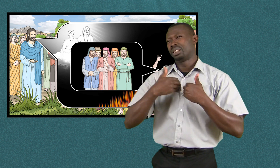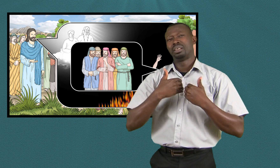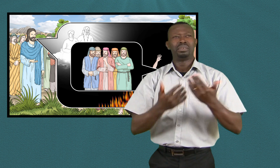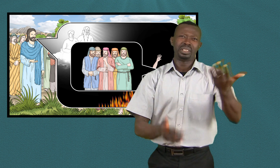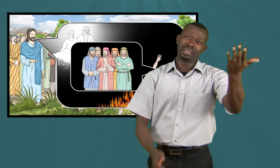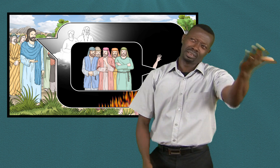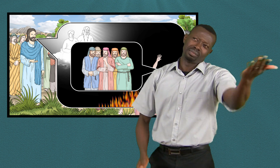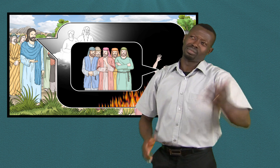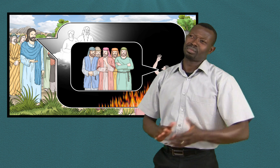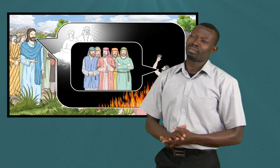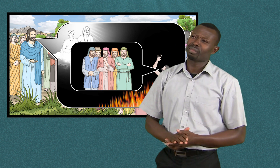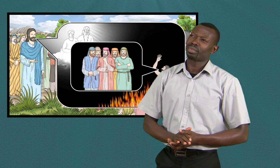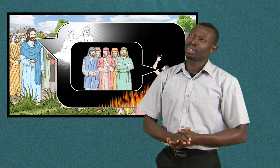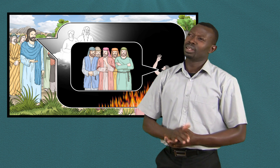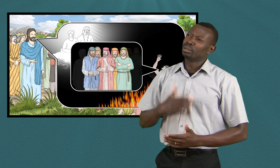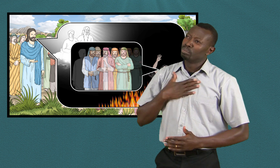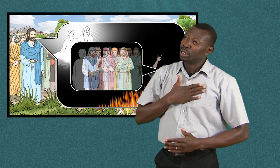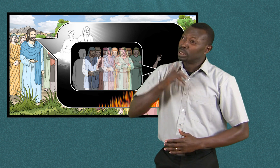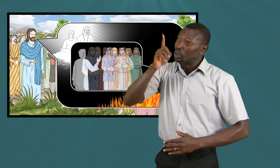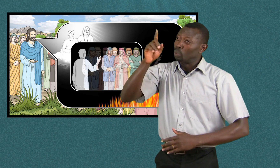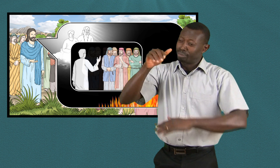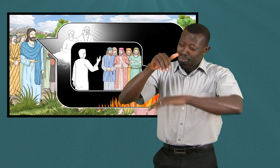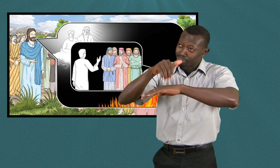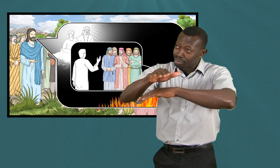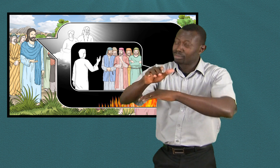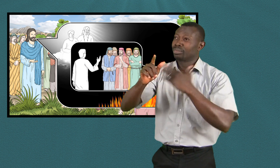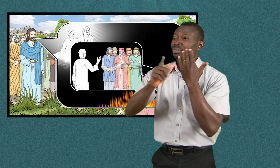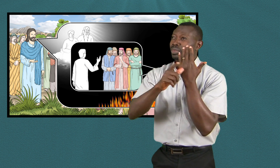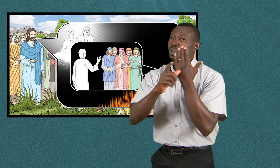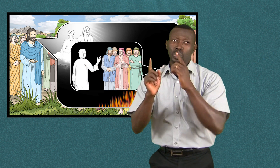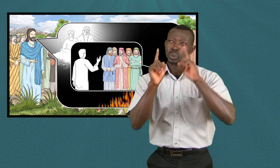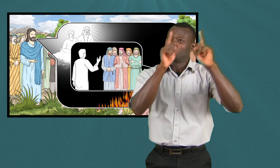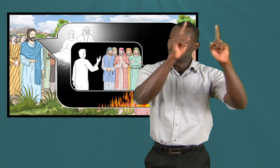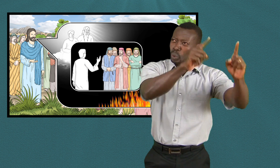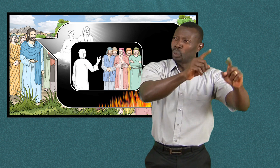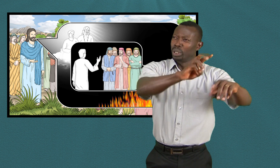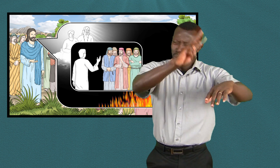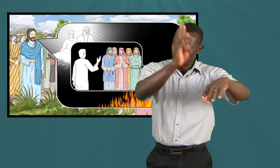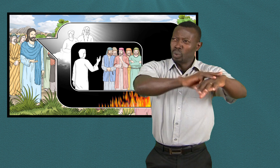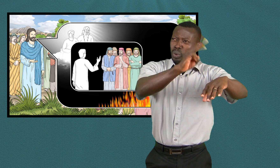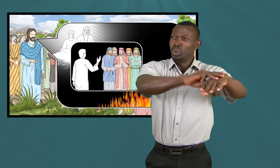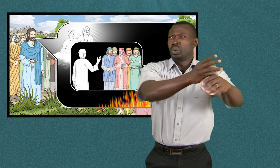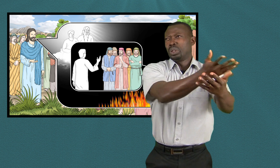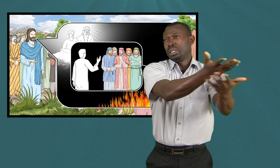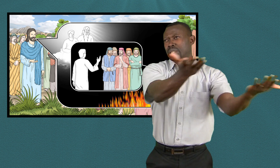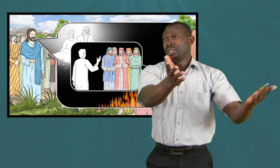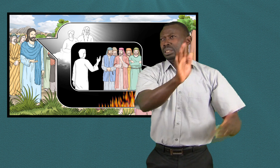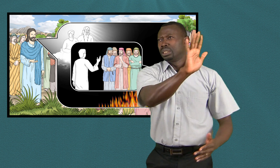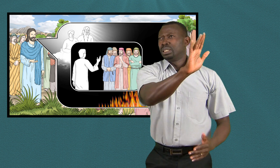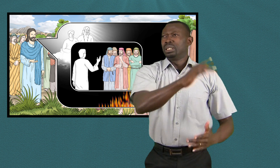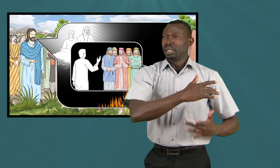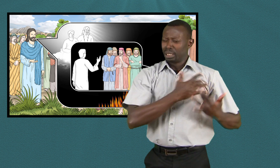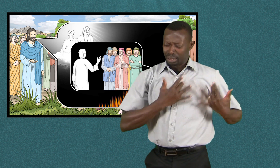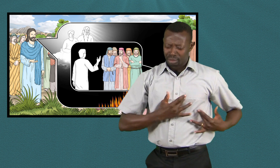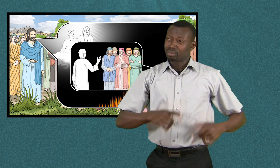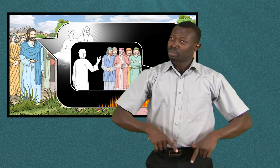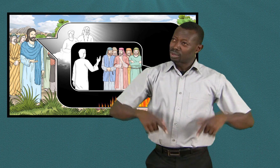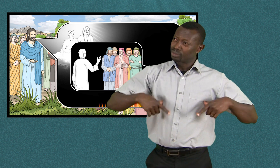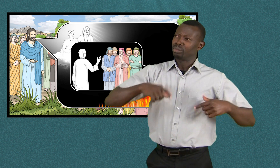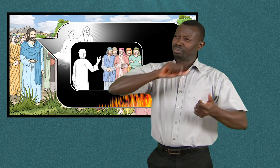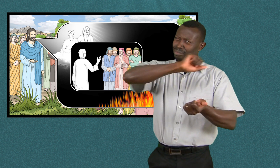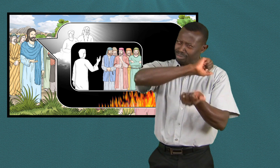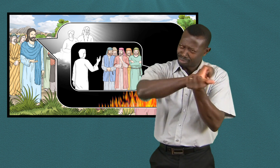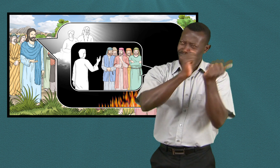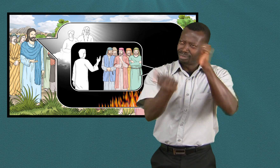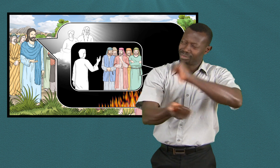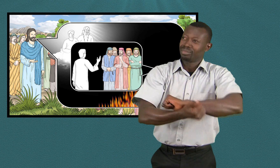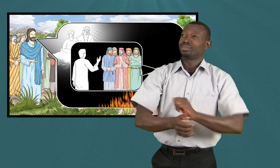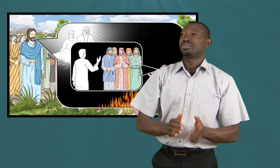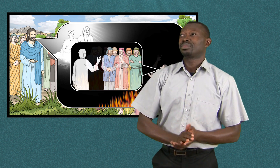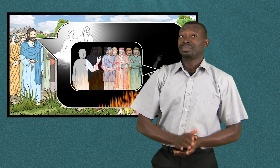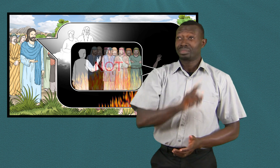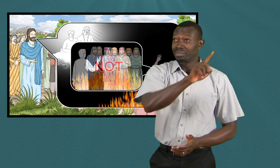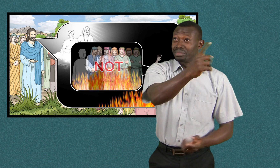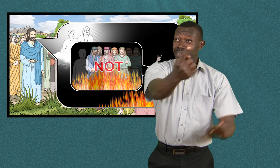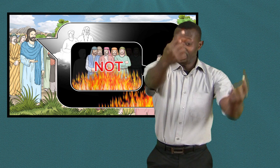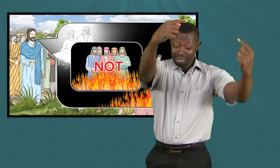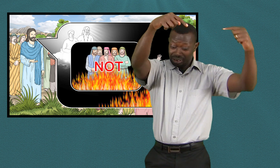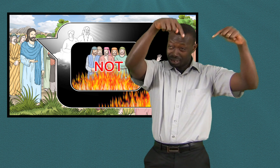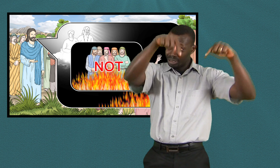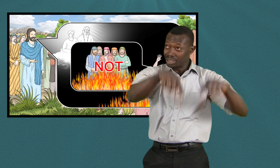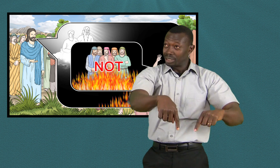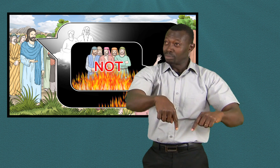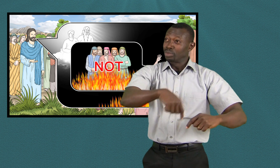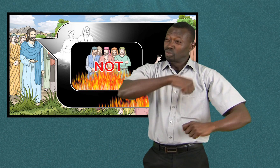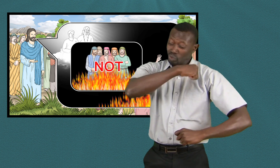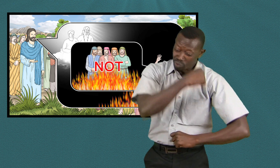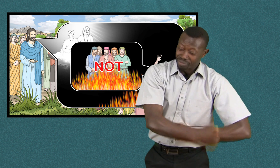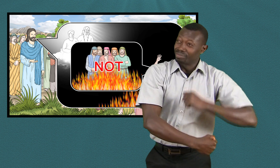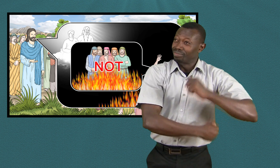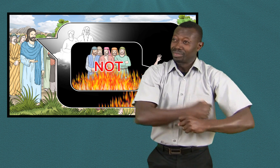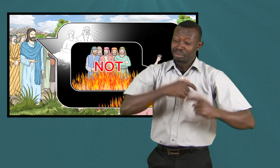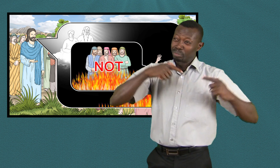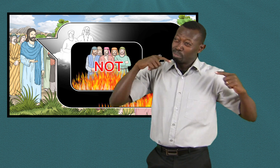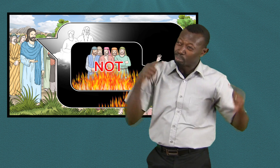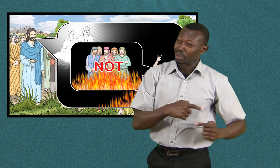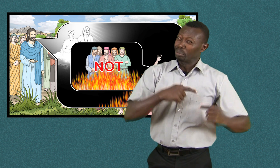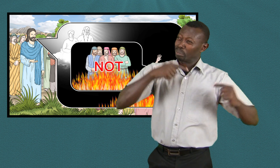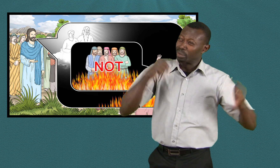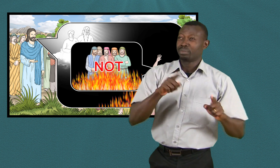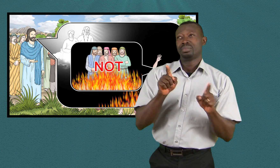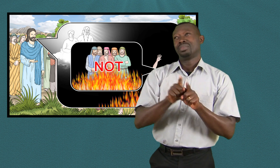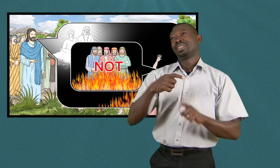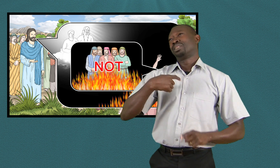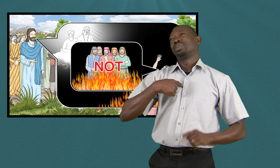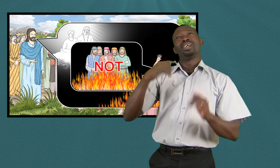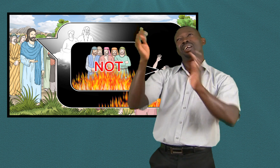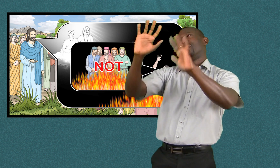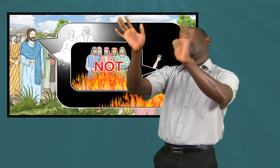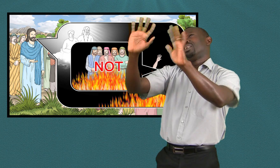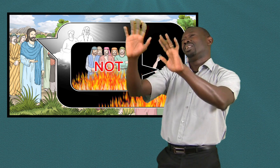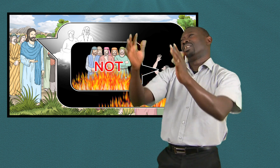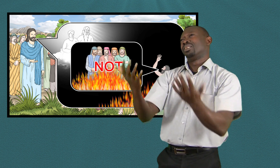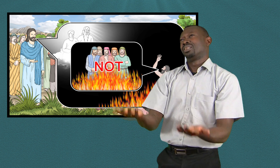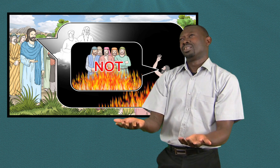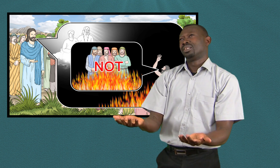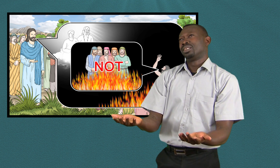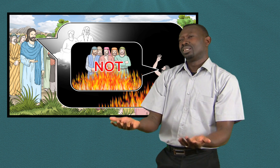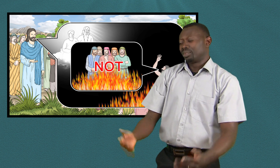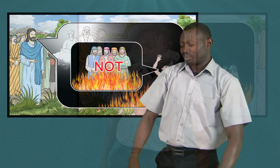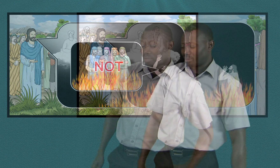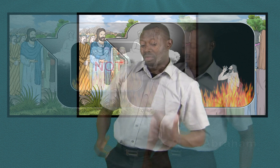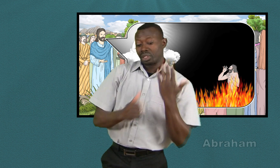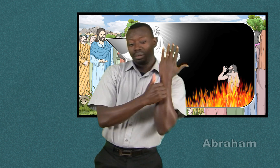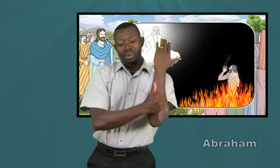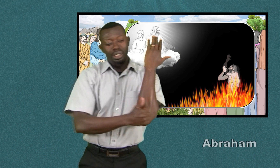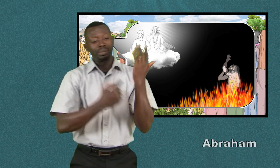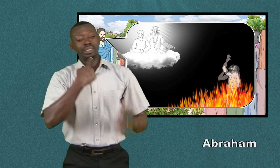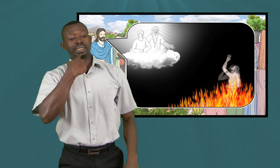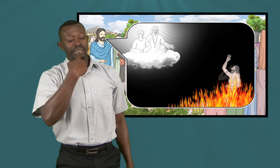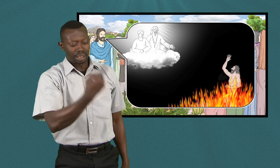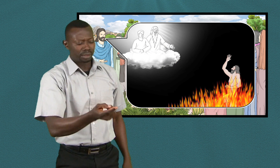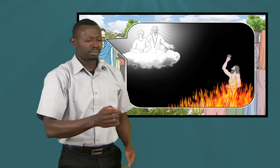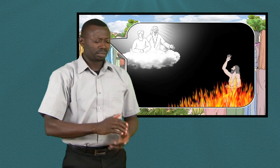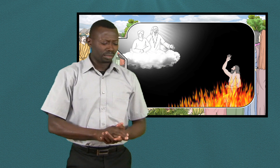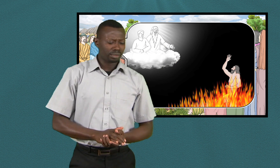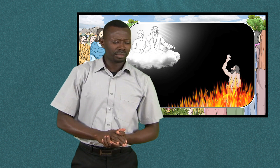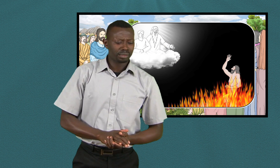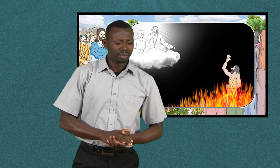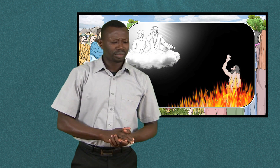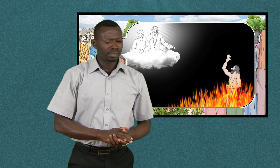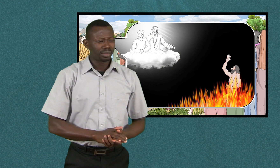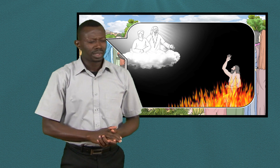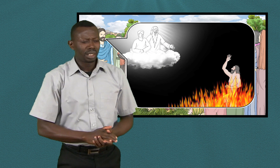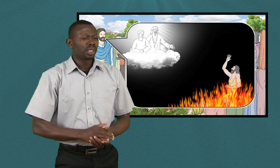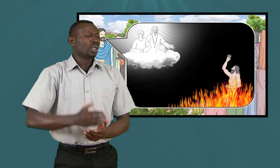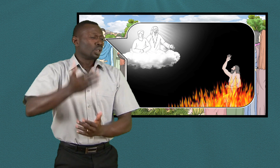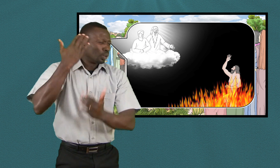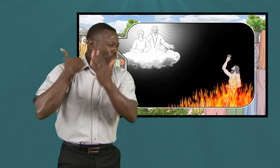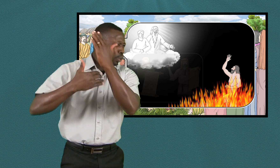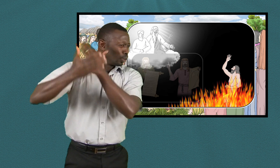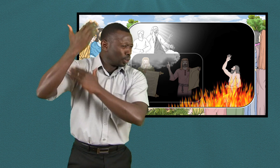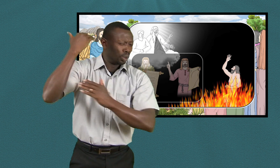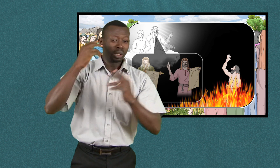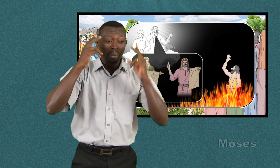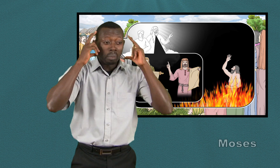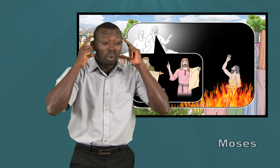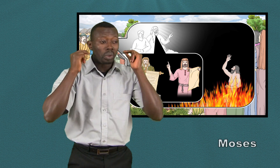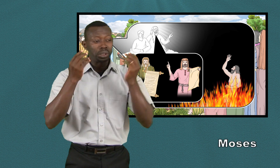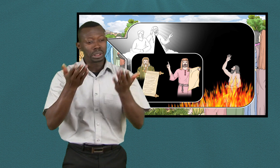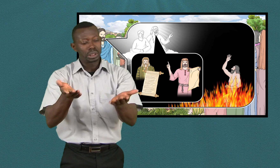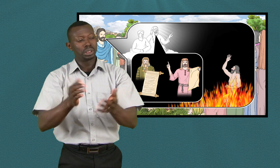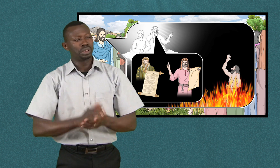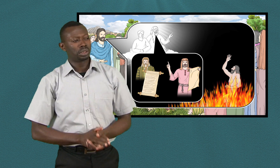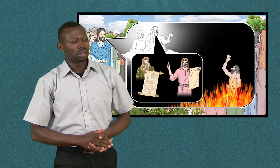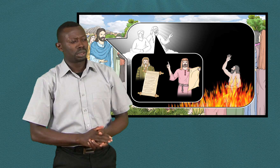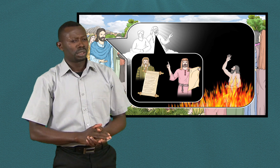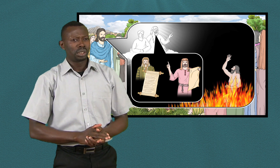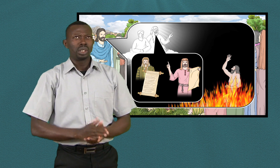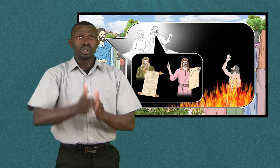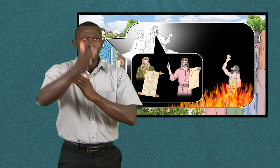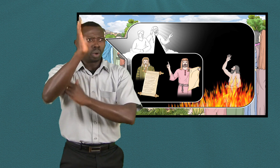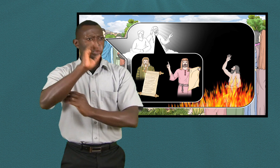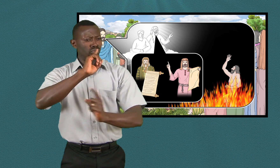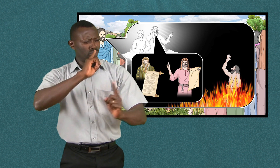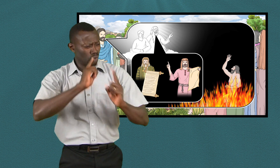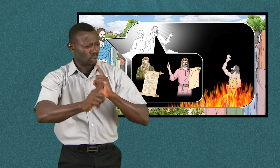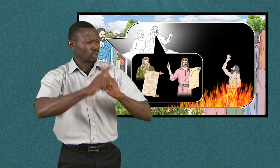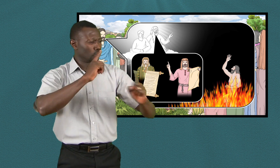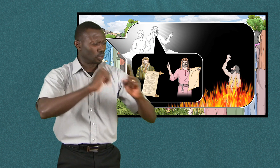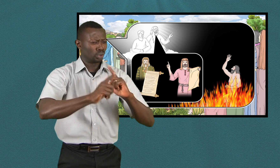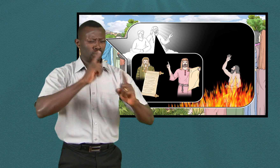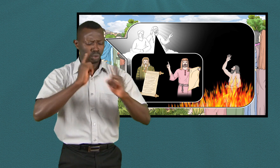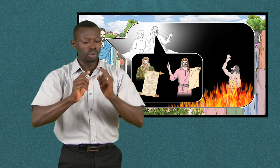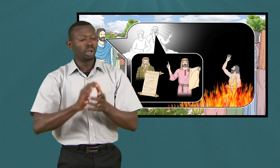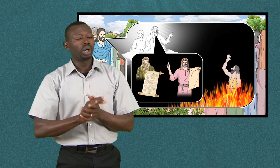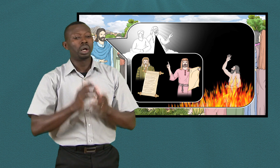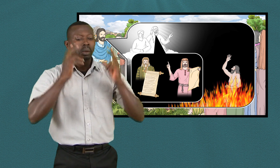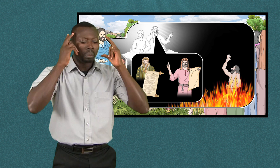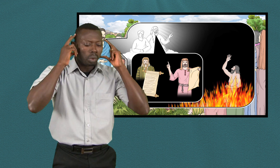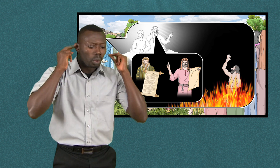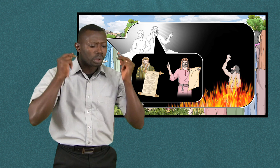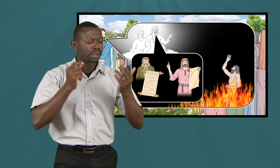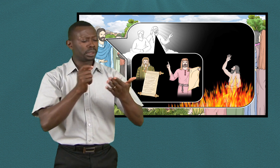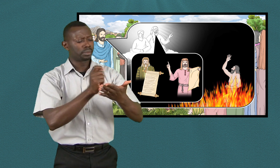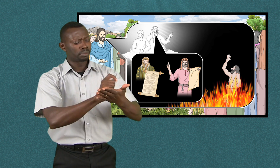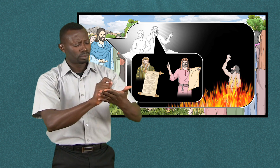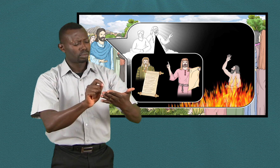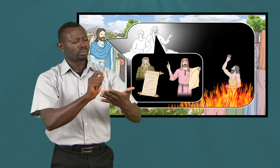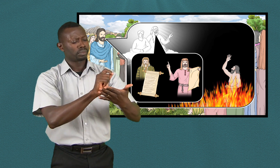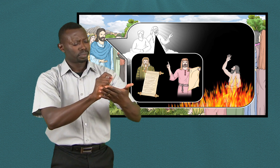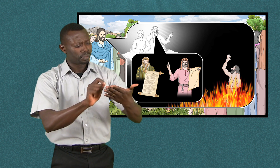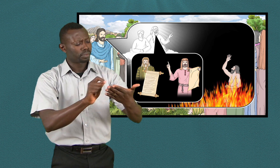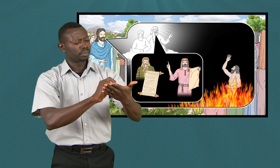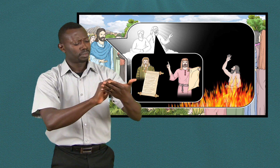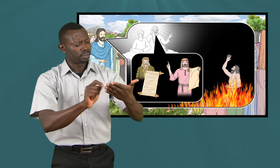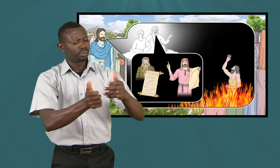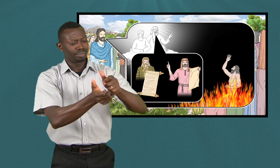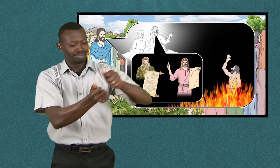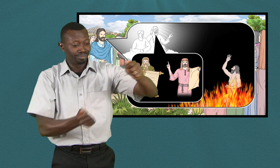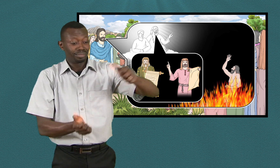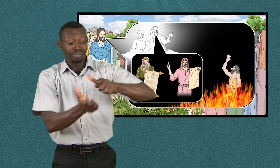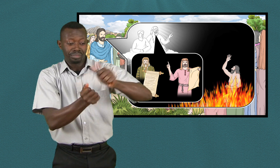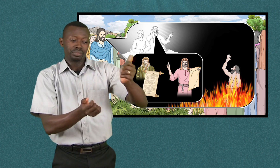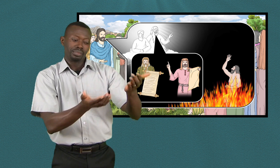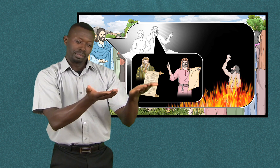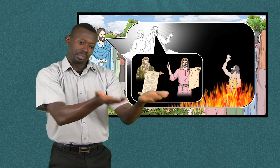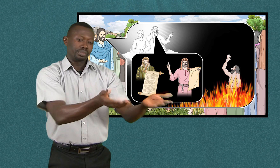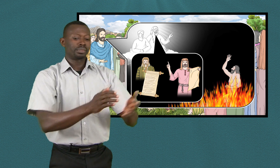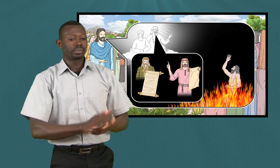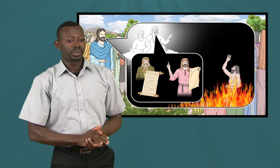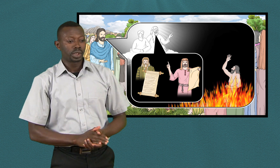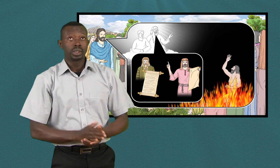Let him warn them, so that they will not also end up in this place of torment.’